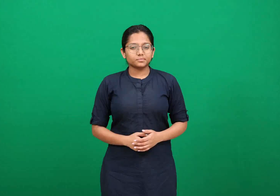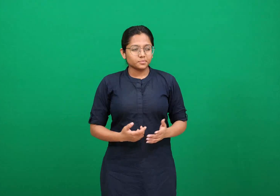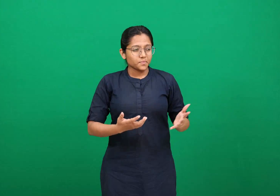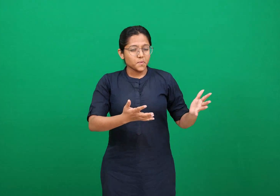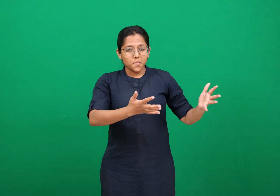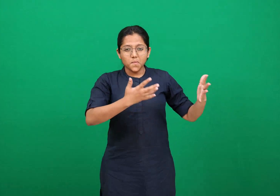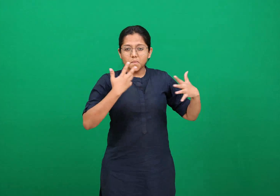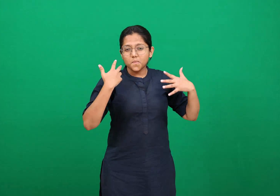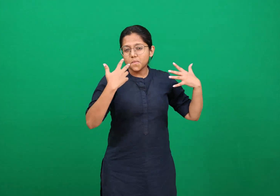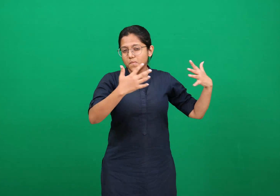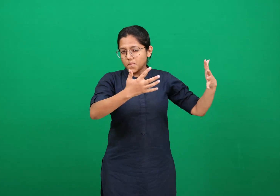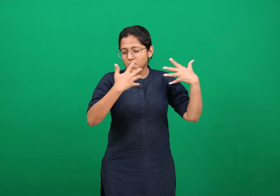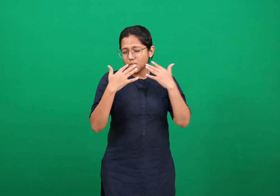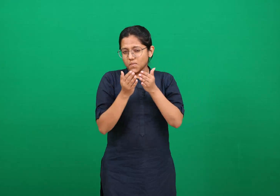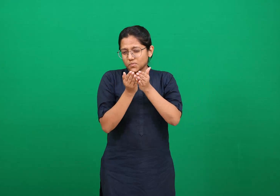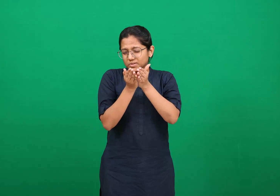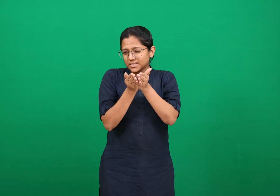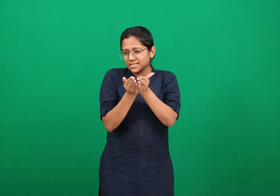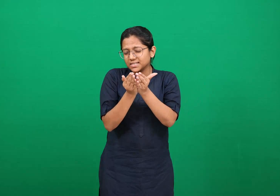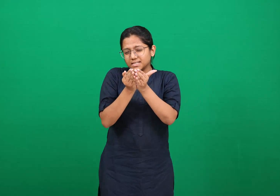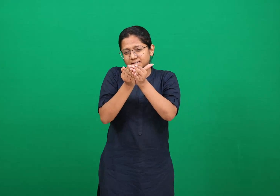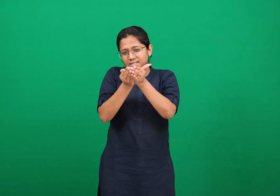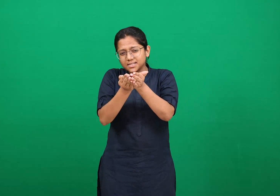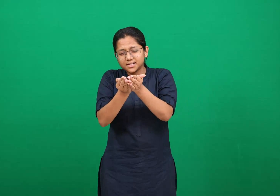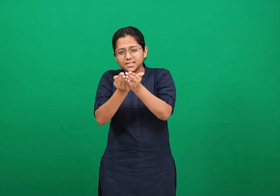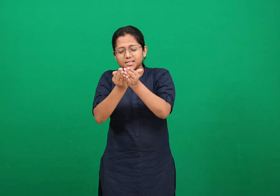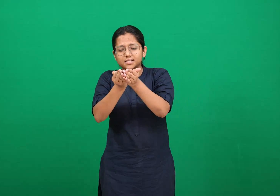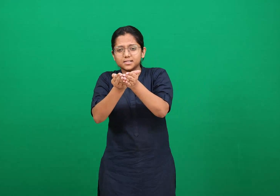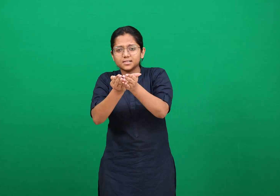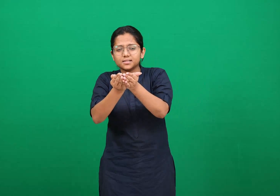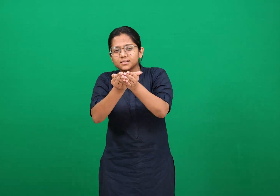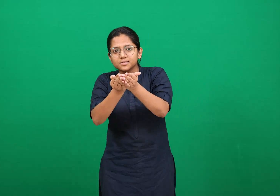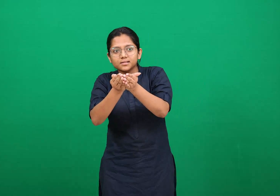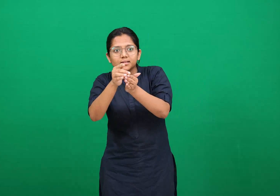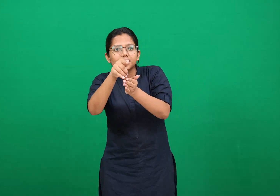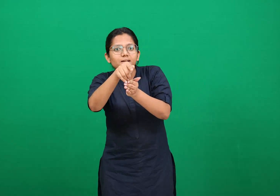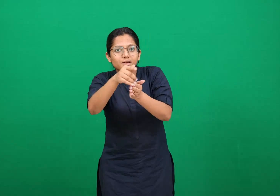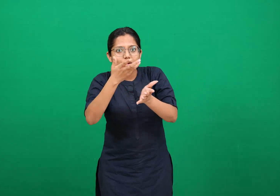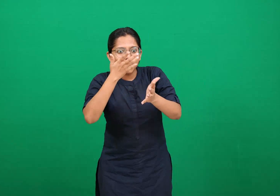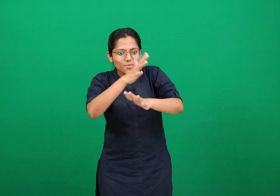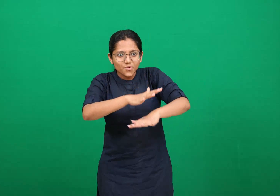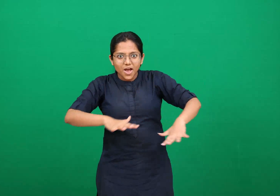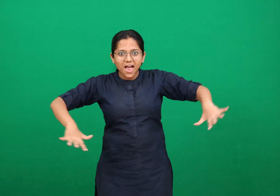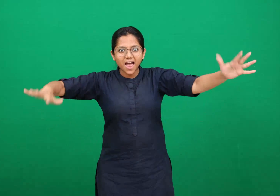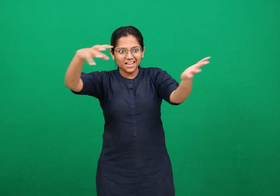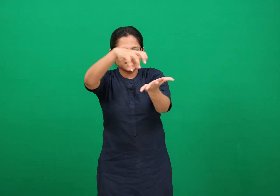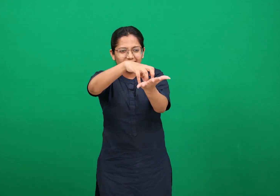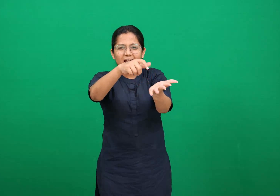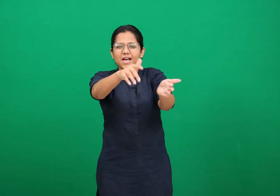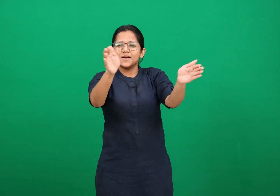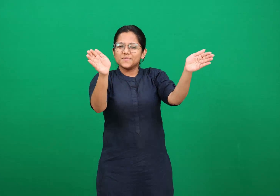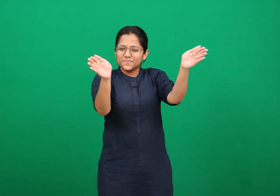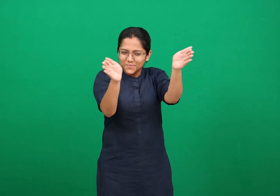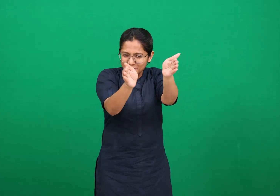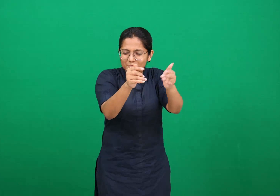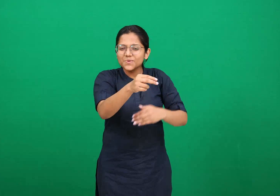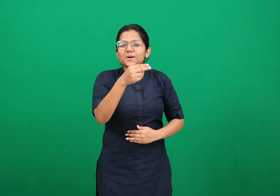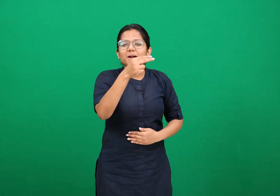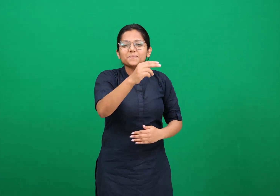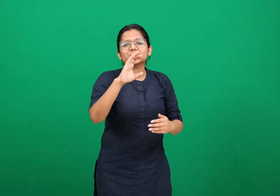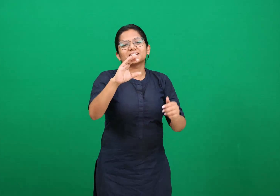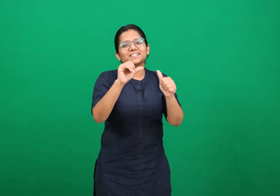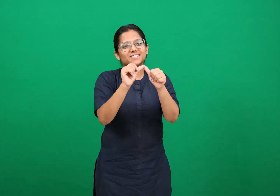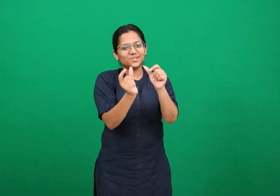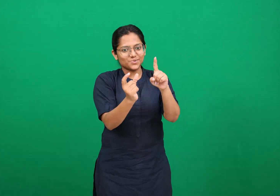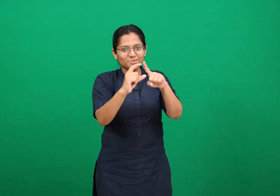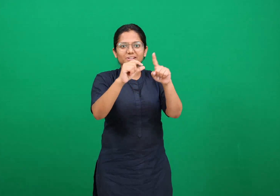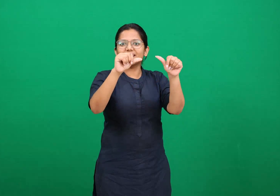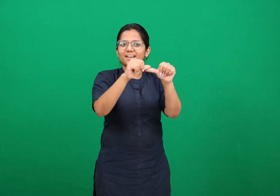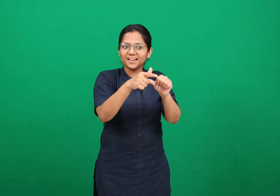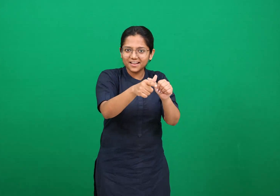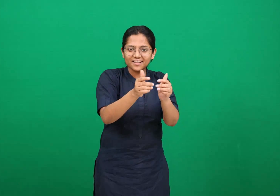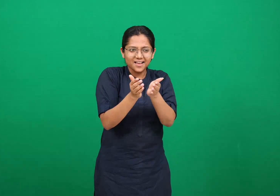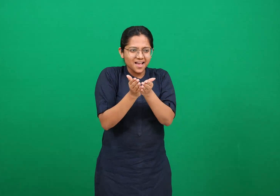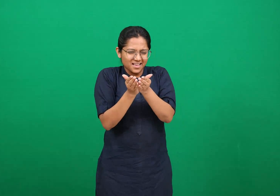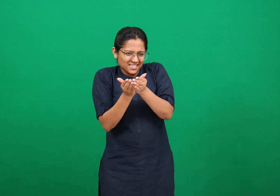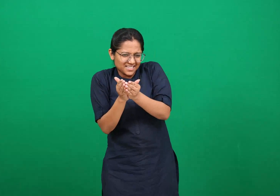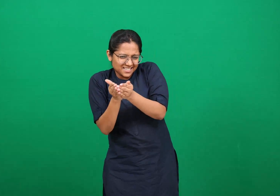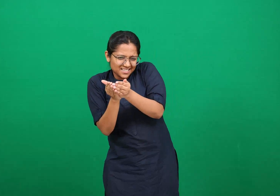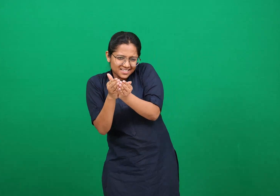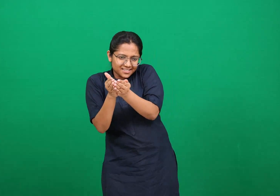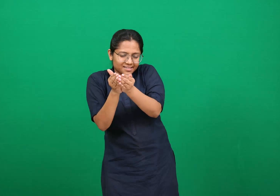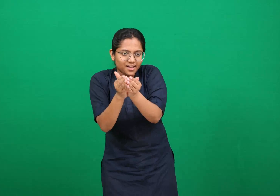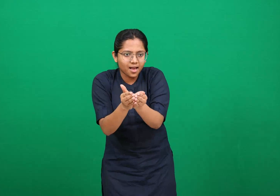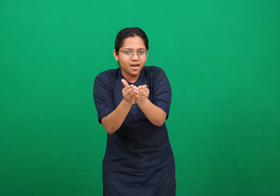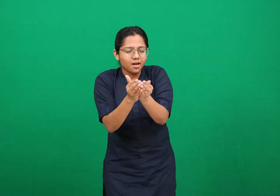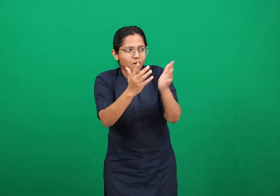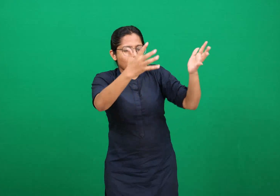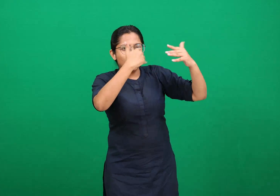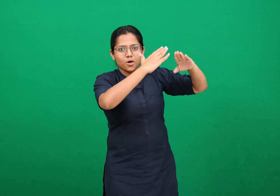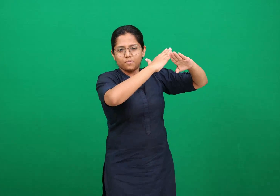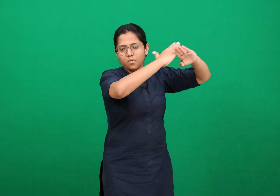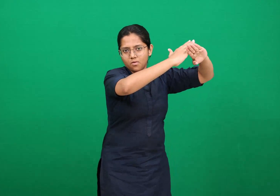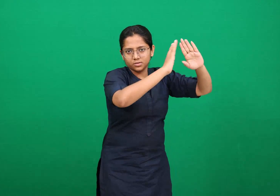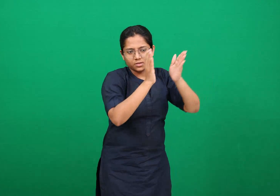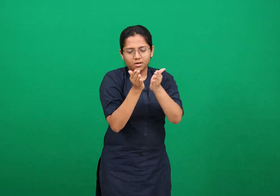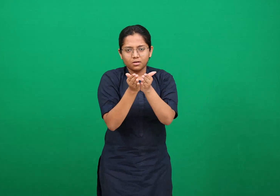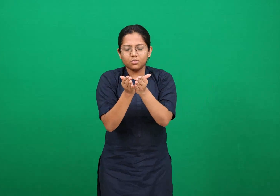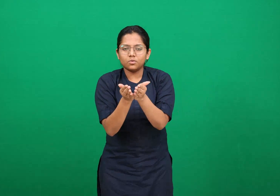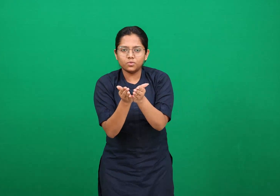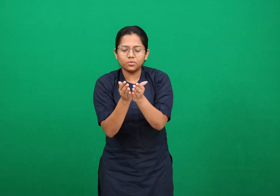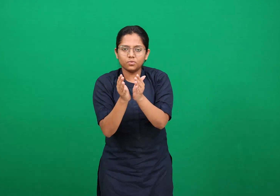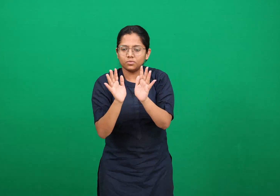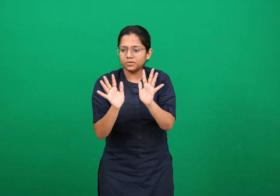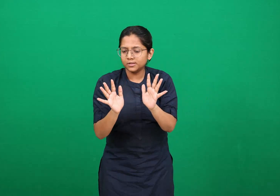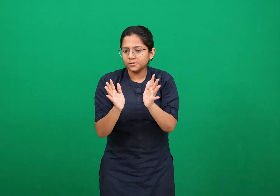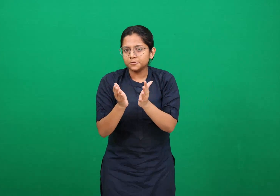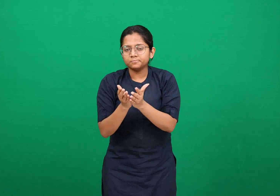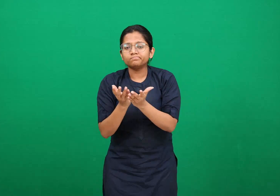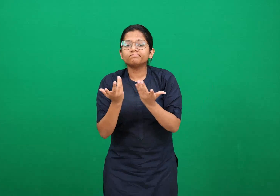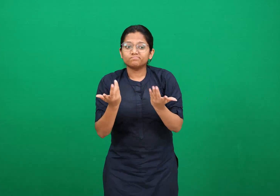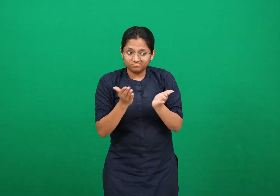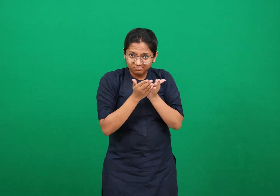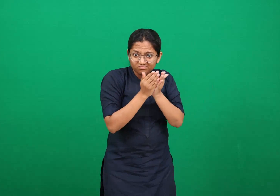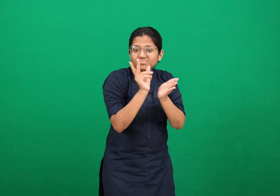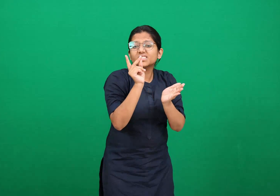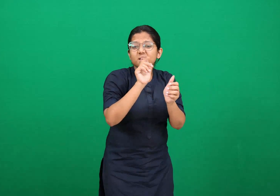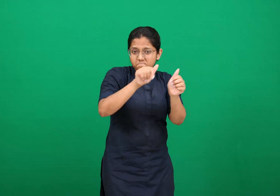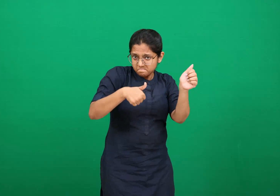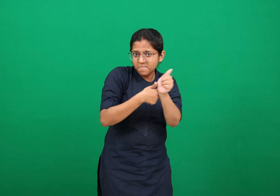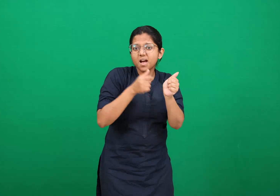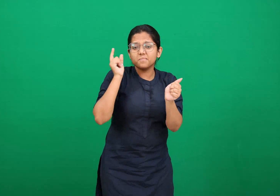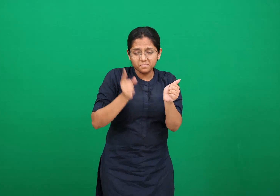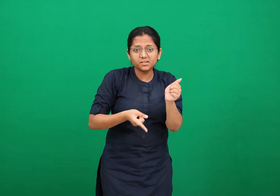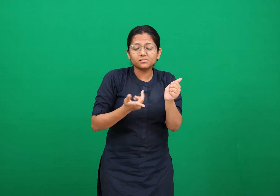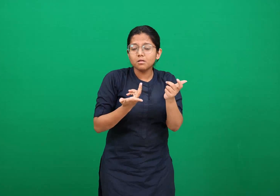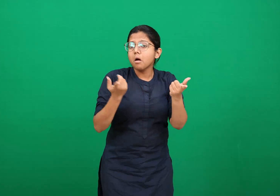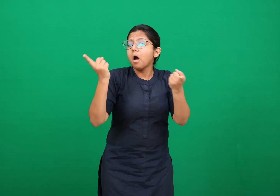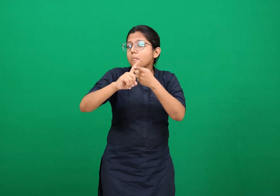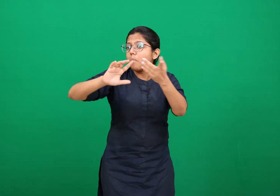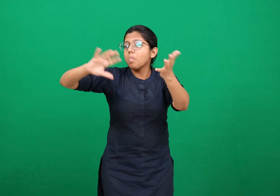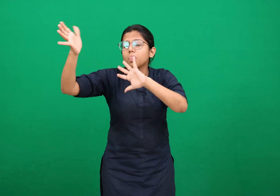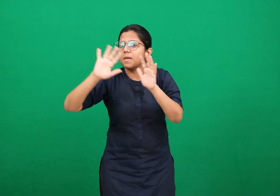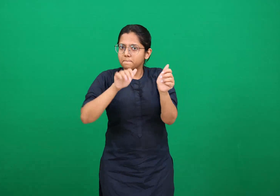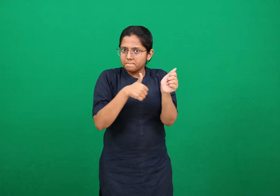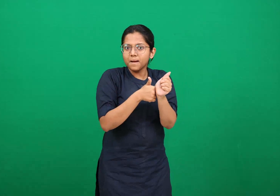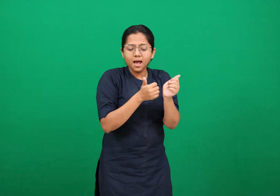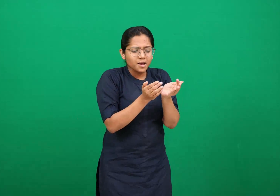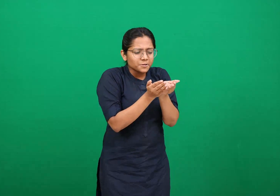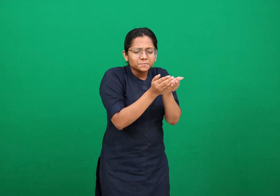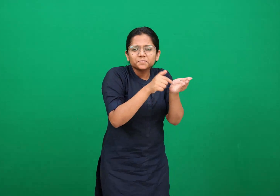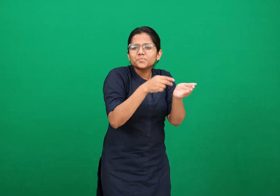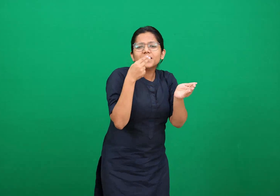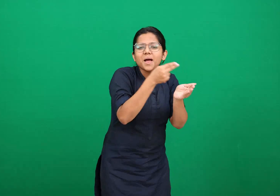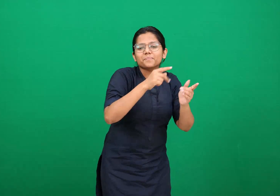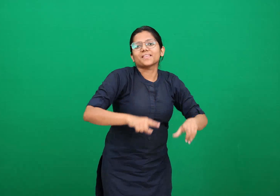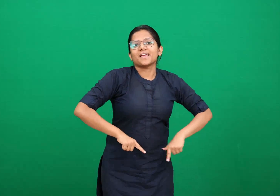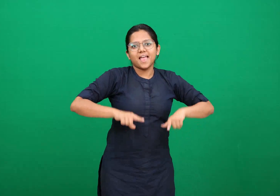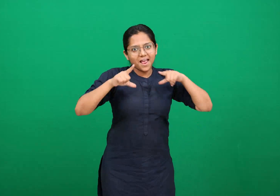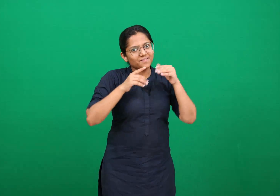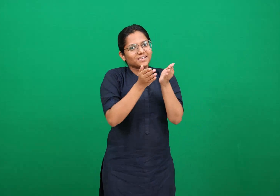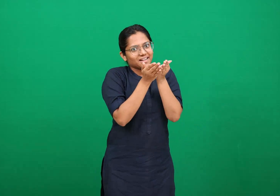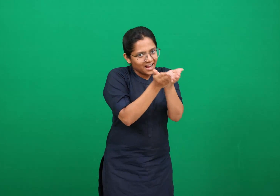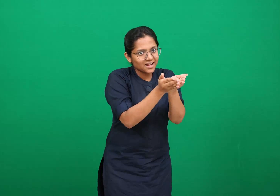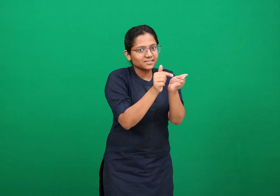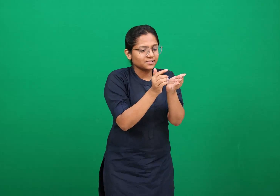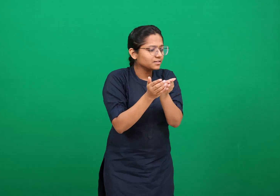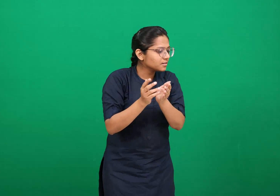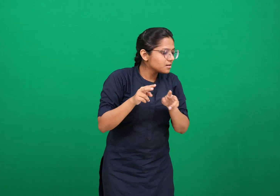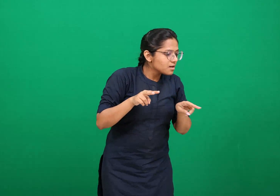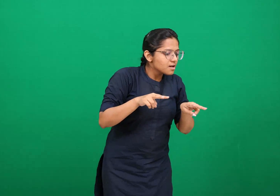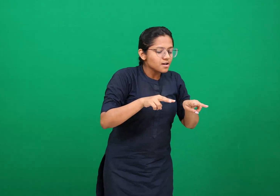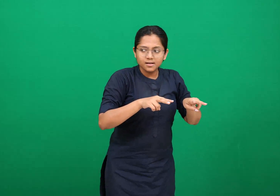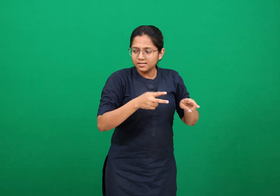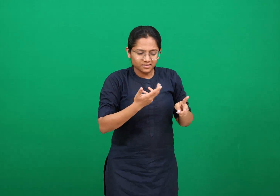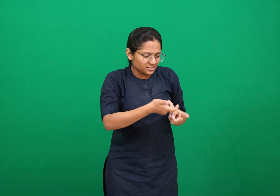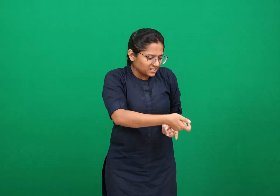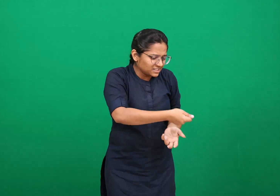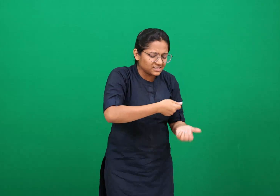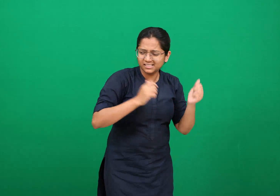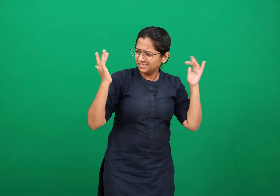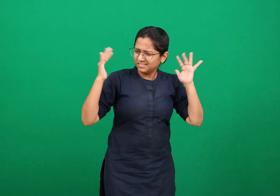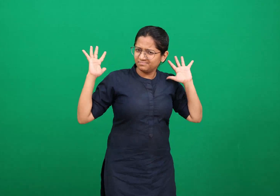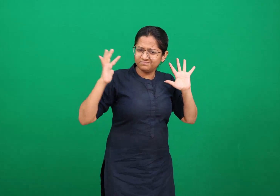Passing to the lee of a small island called Cauda, we barely managed to secure the lifeboat.